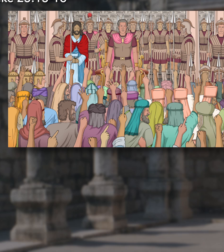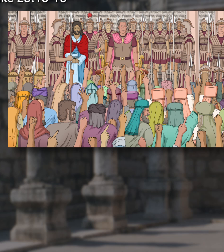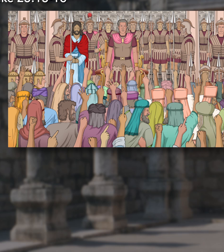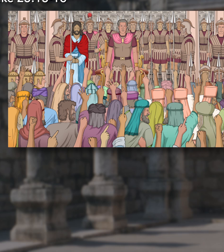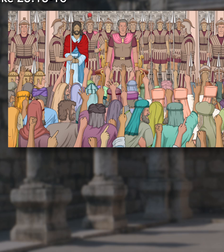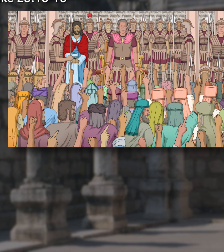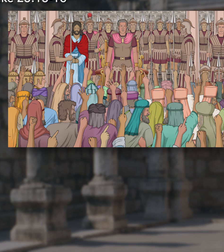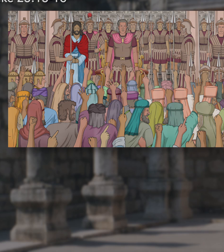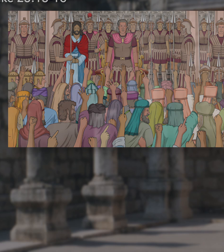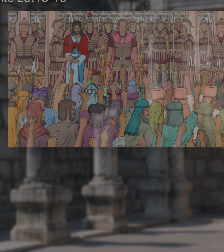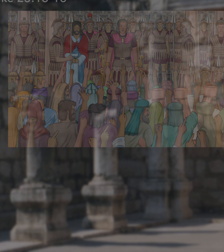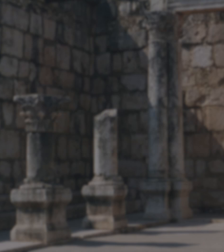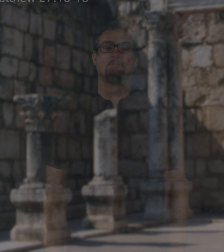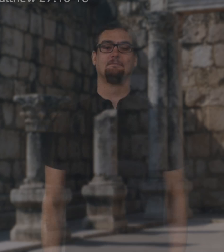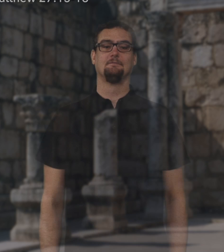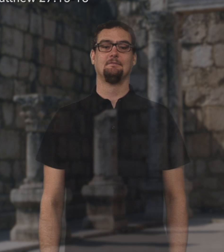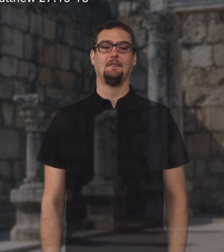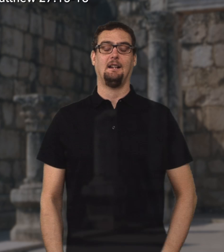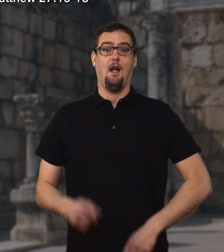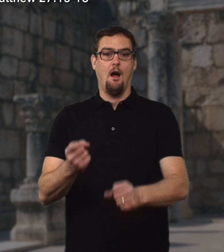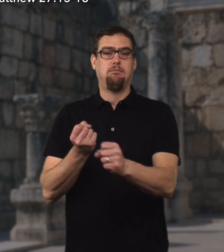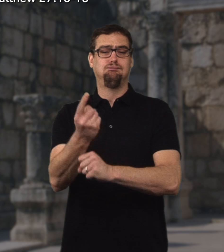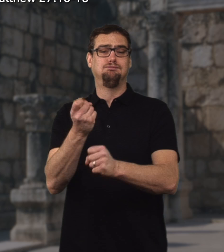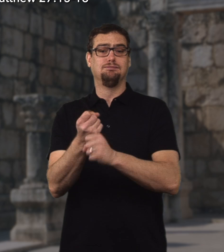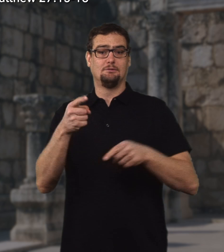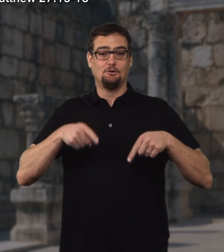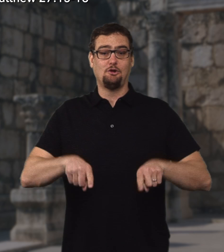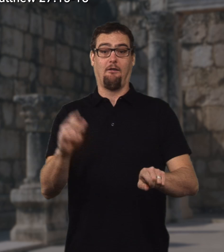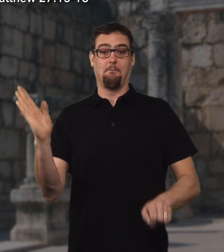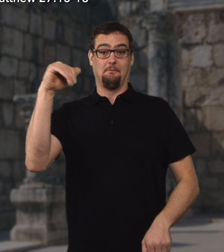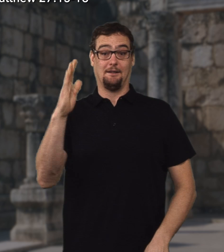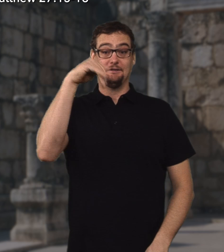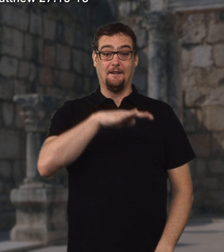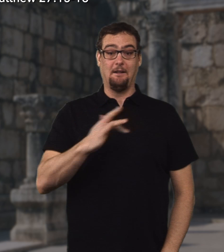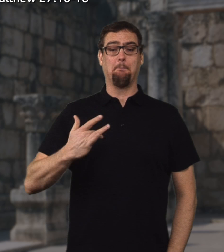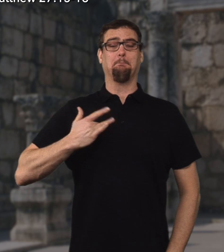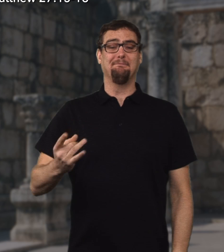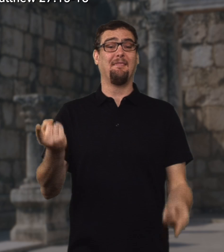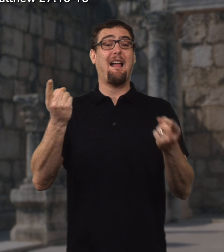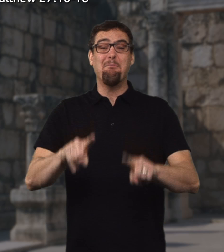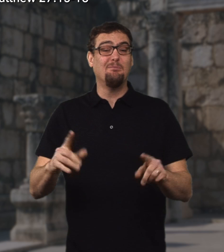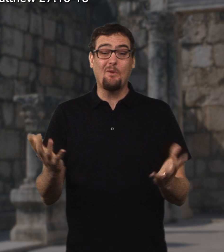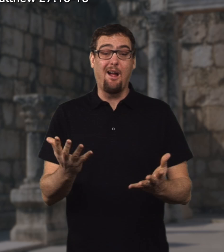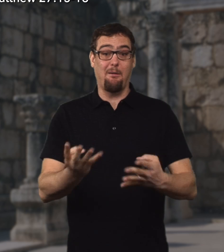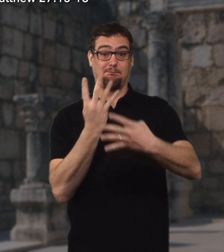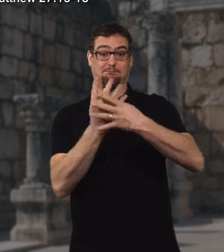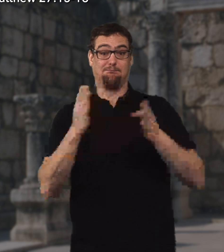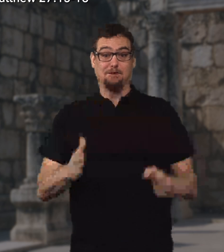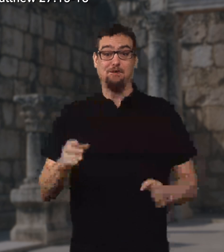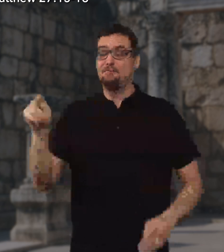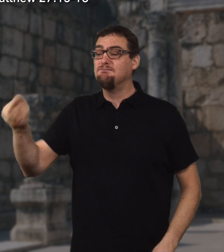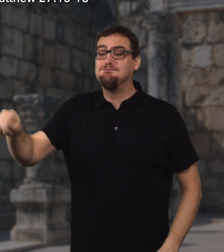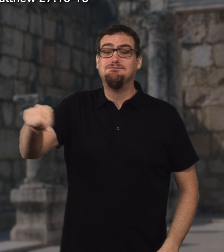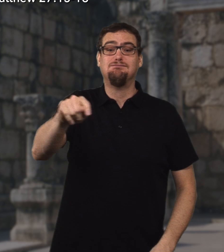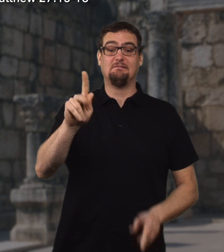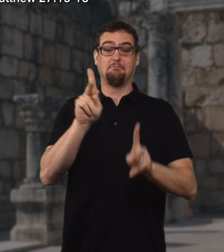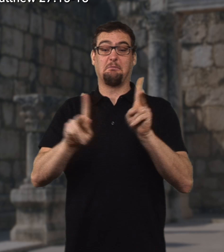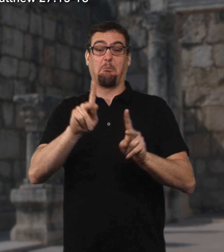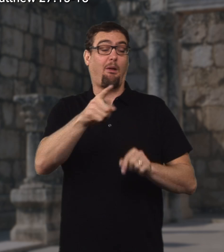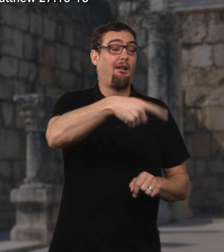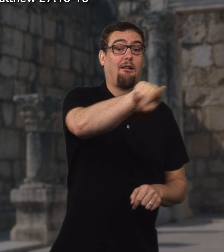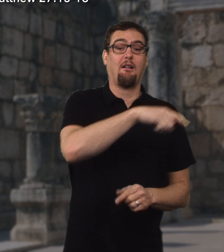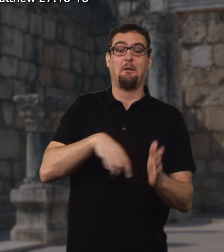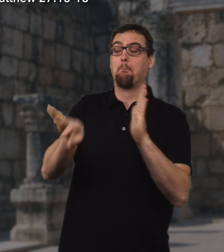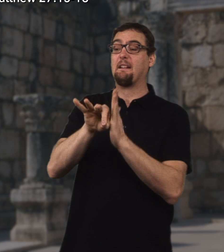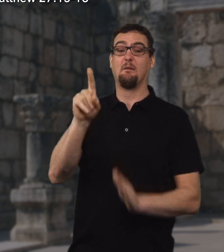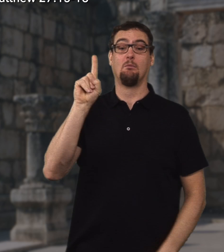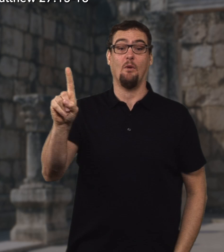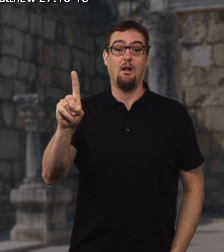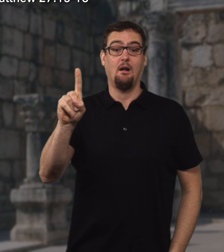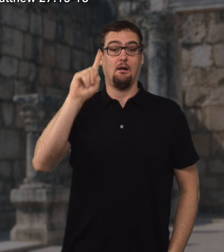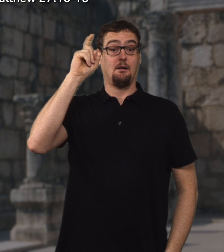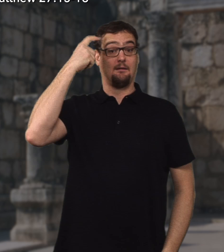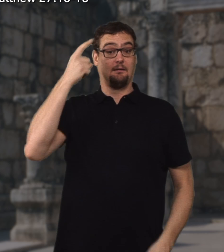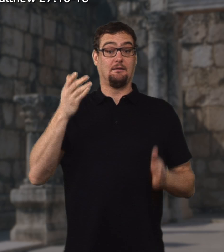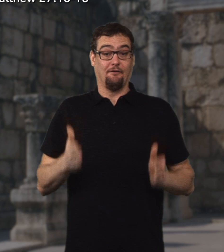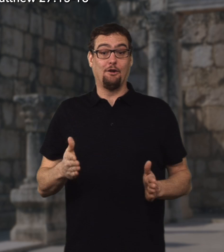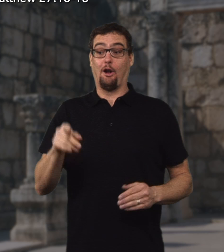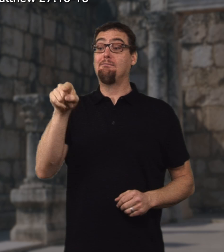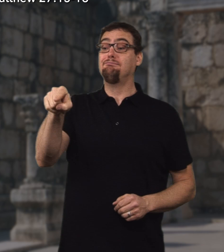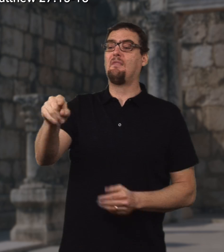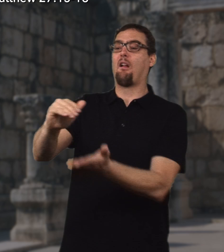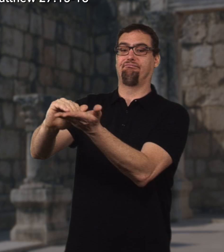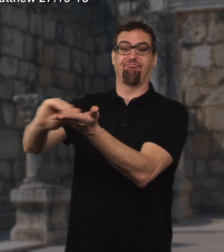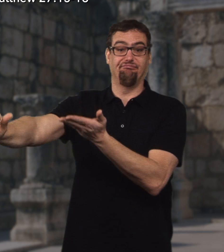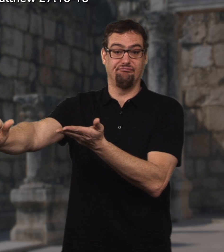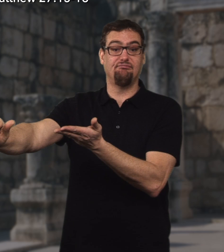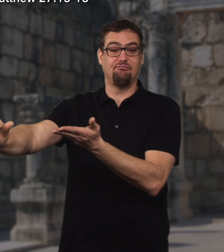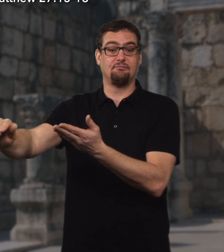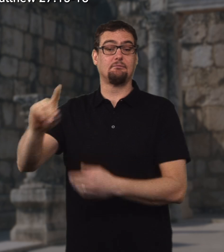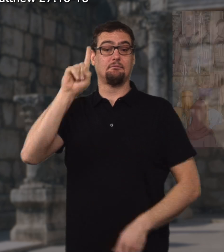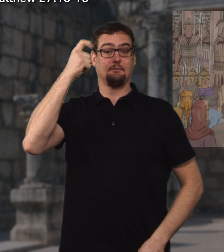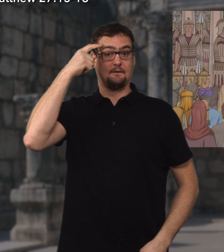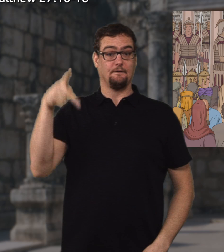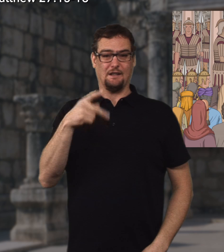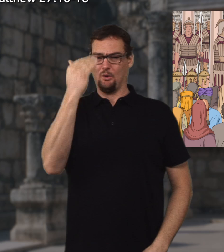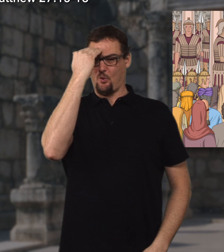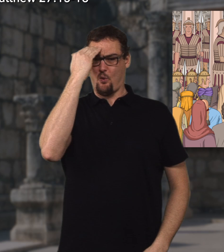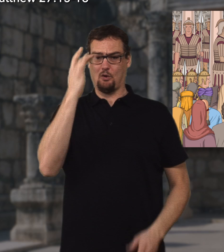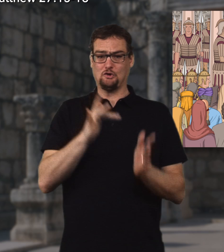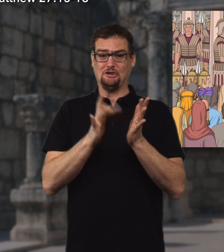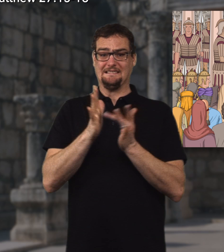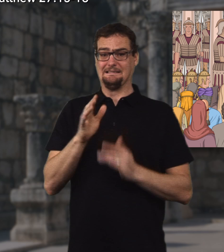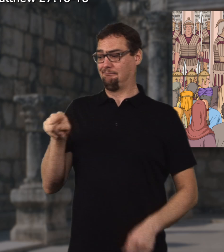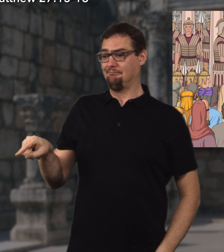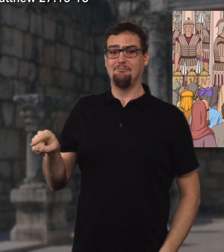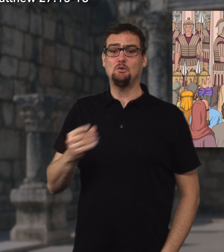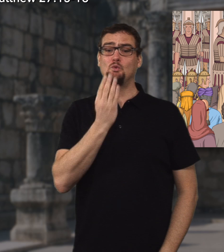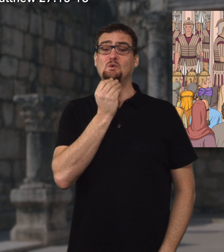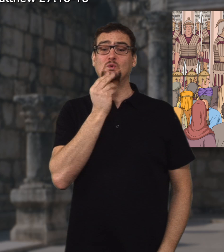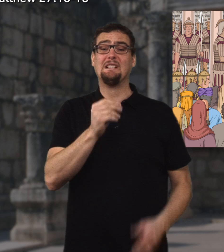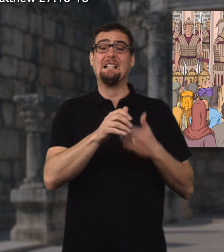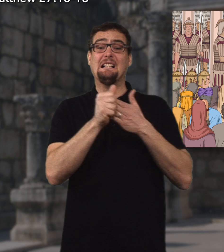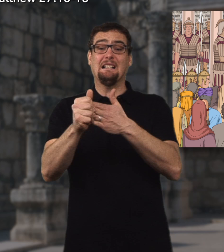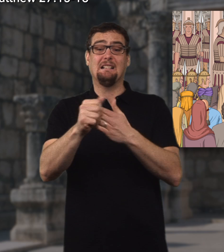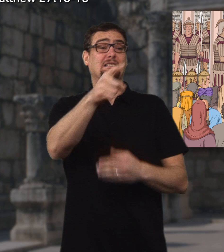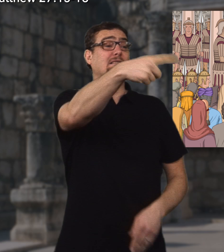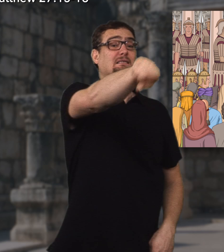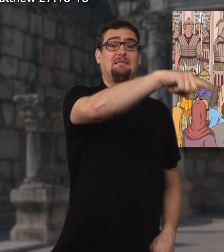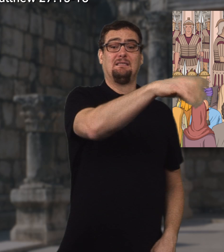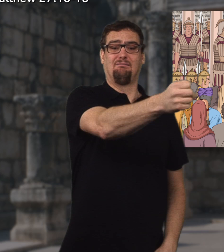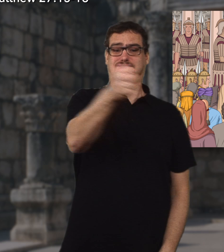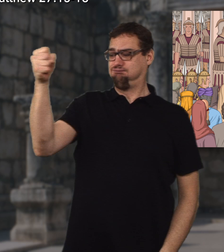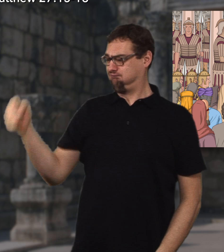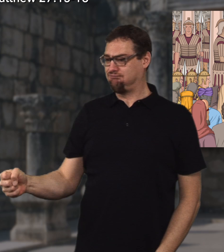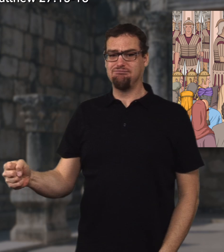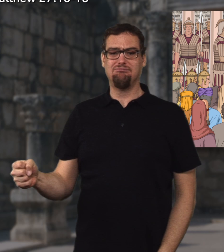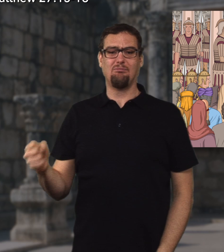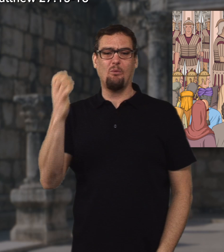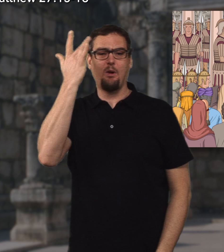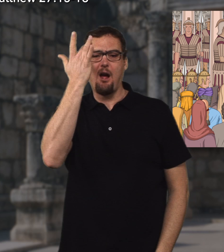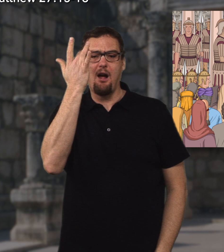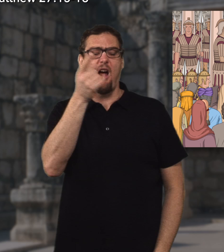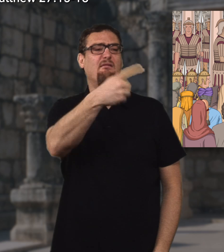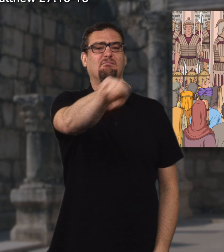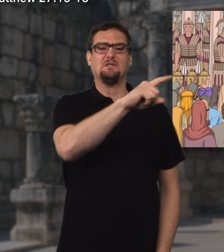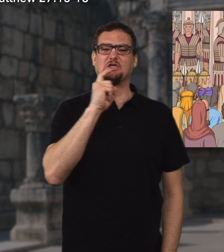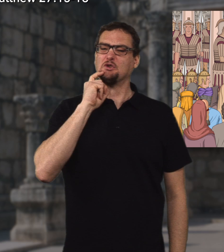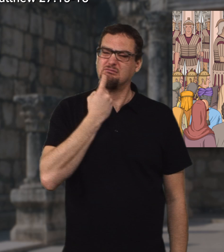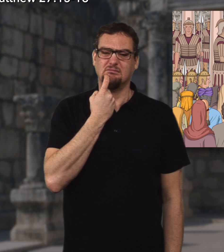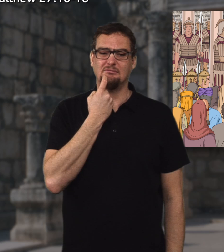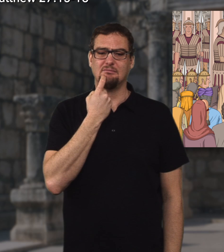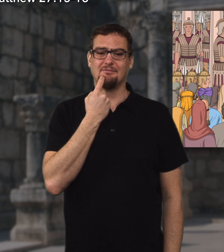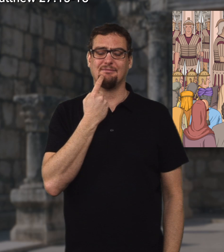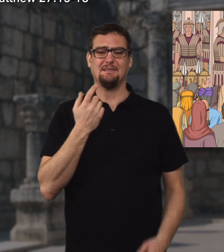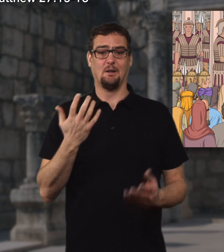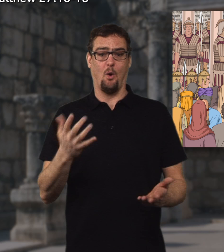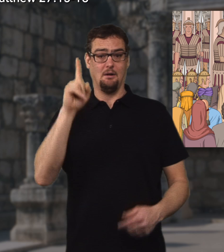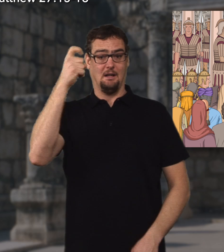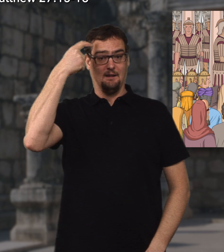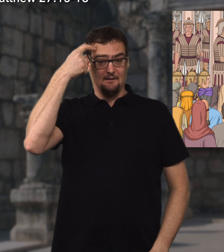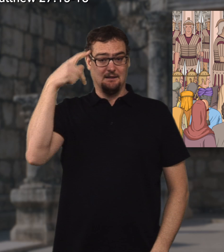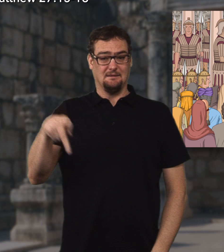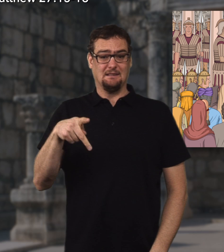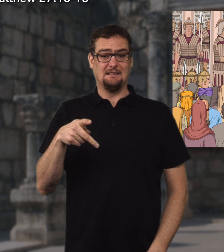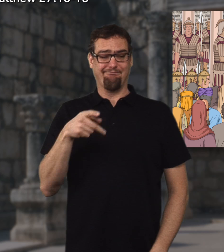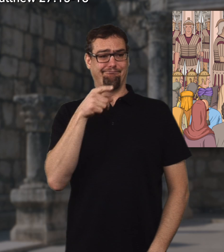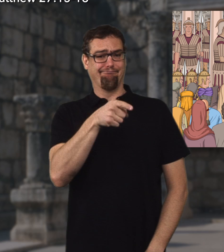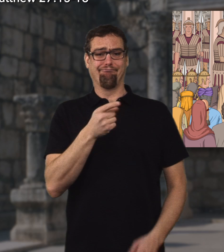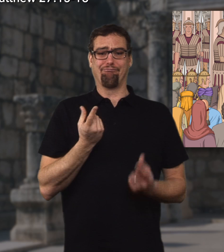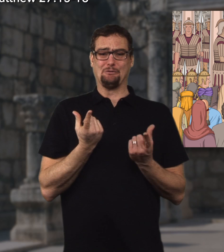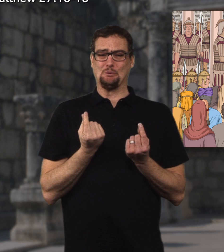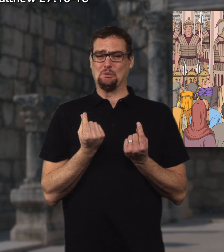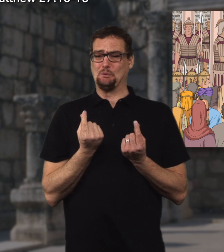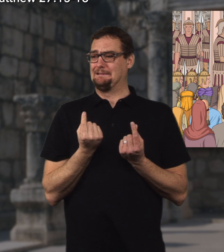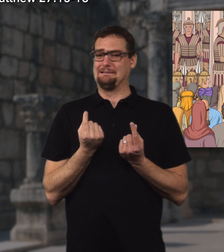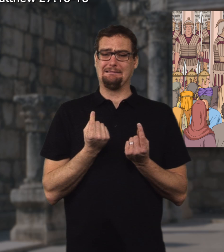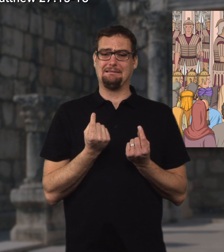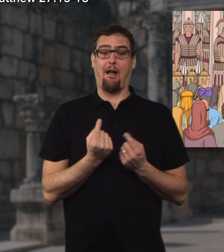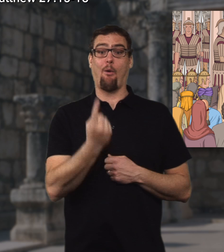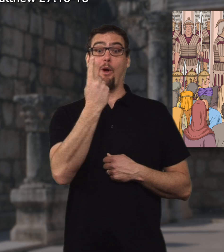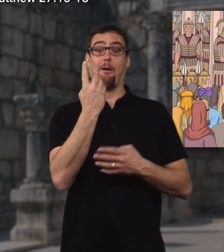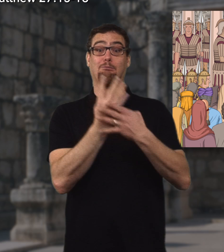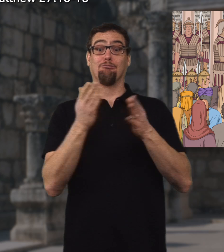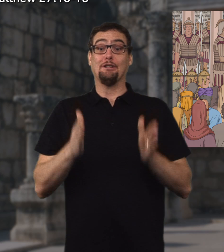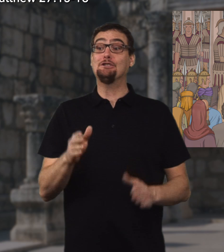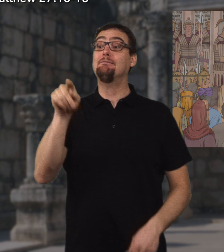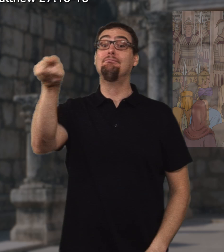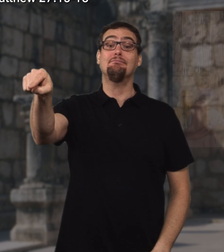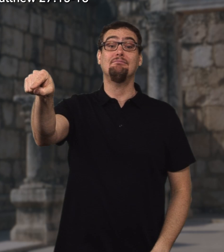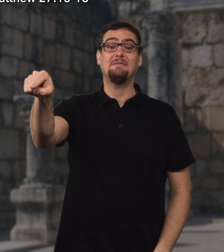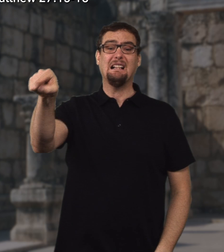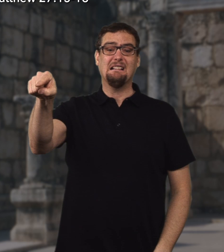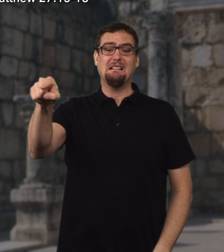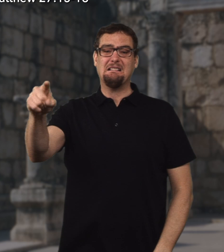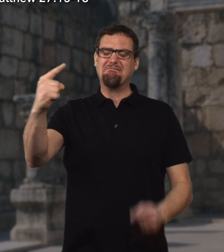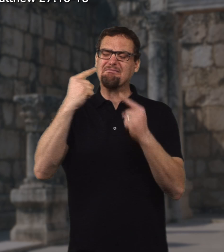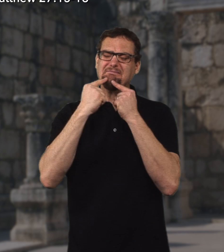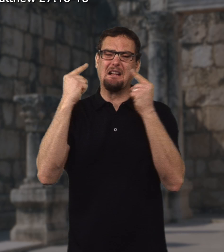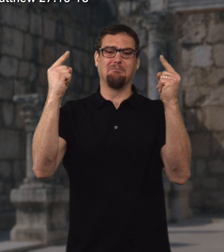Now it was the governor’s custom at the feast to release to the crowd a prisoner of their choosing.